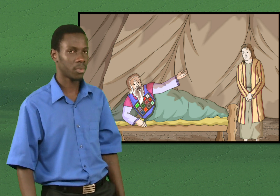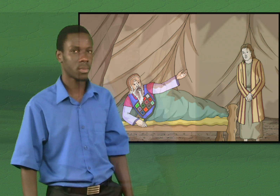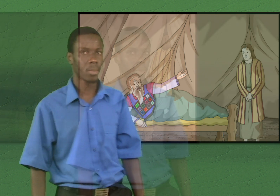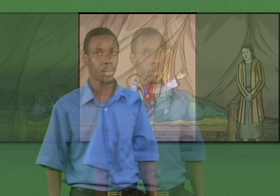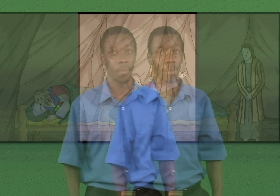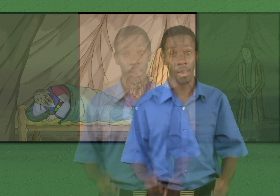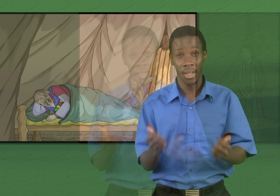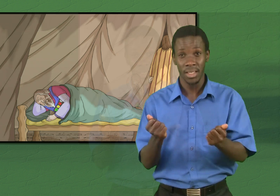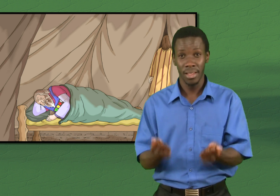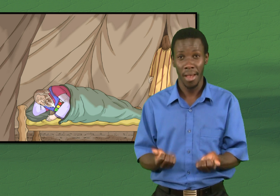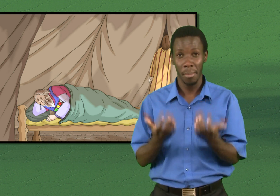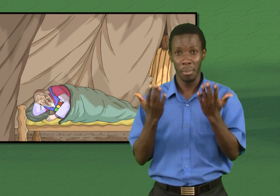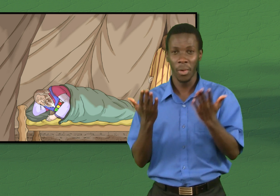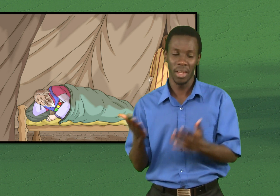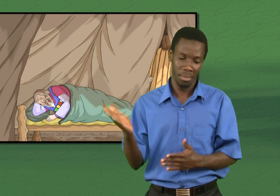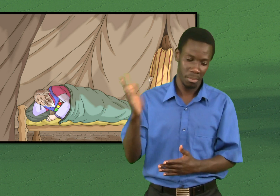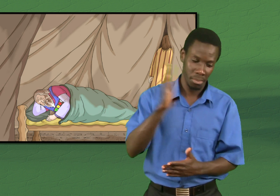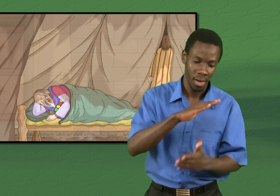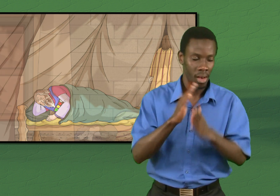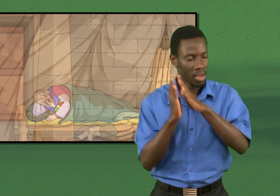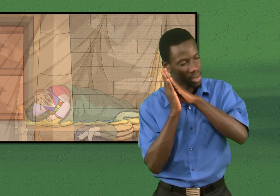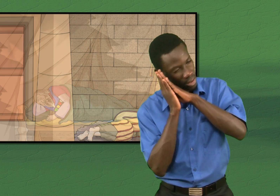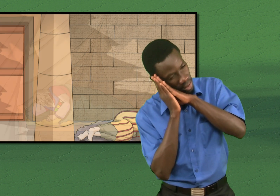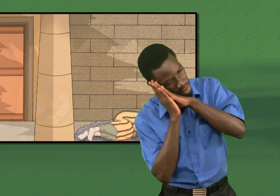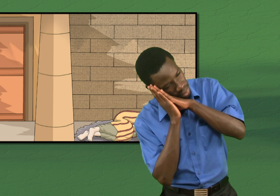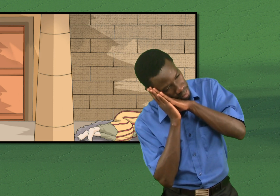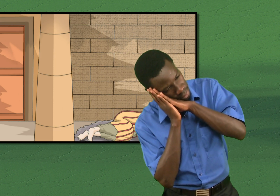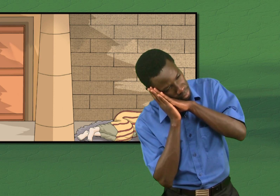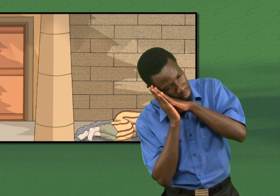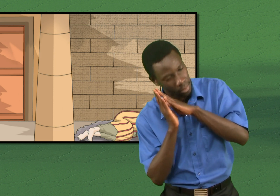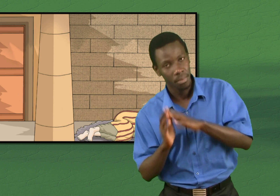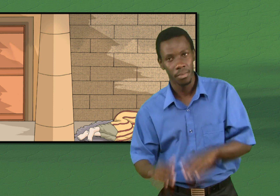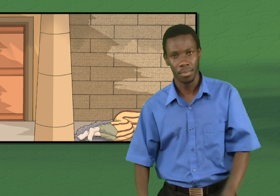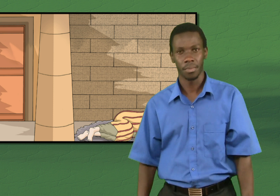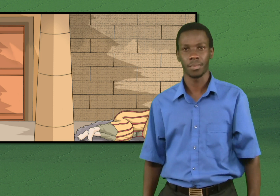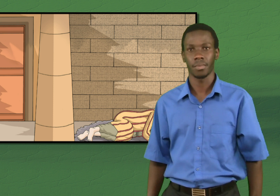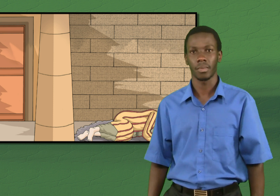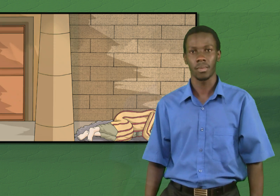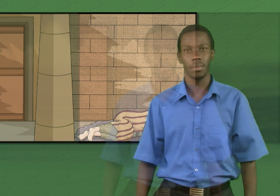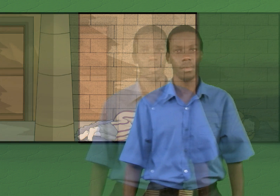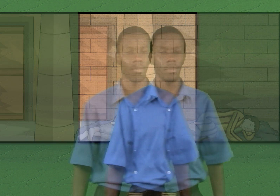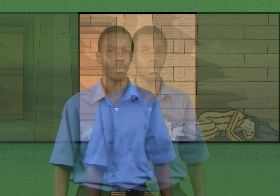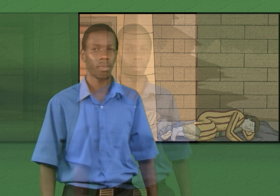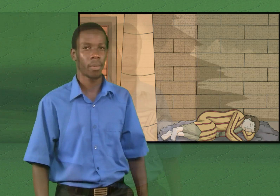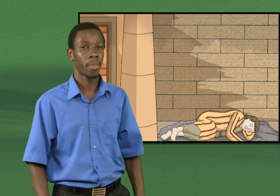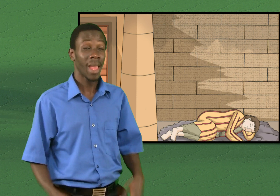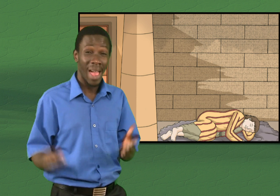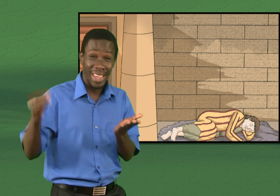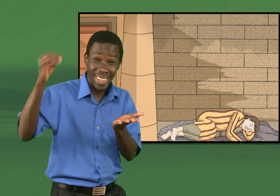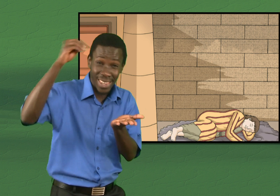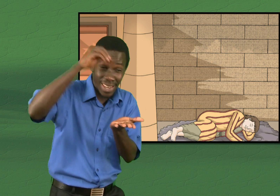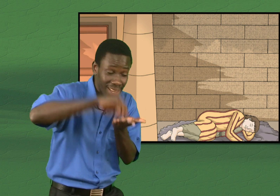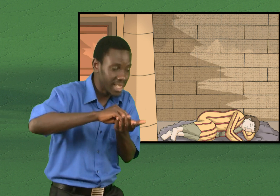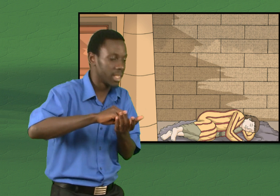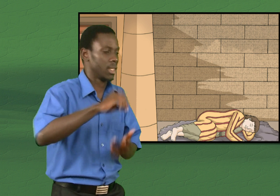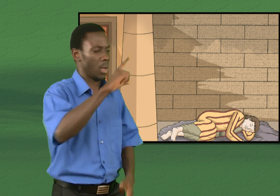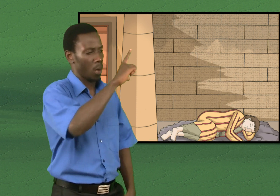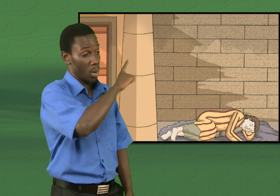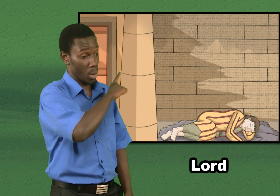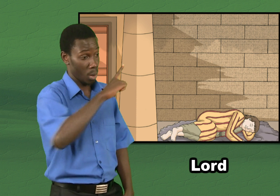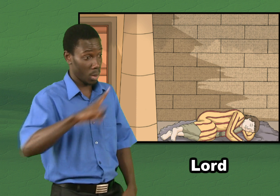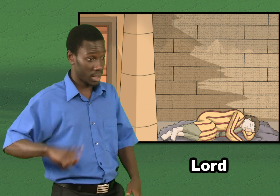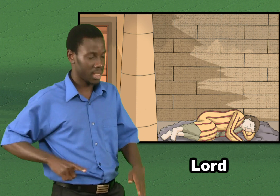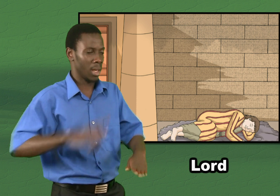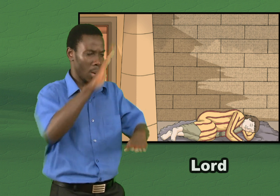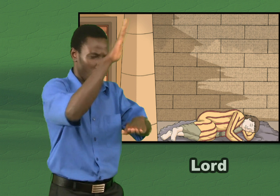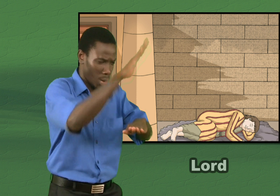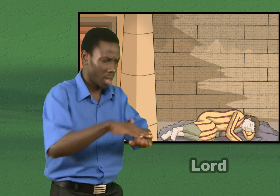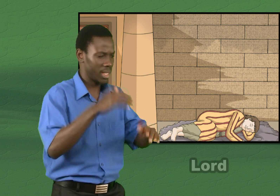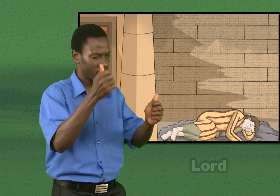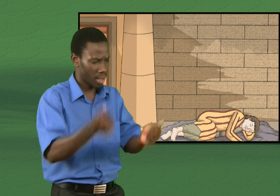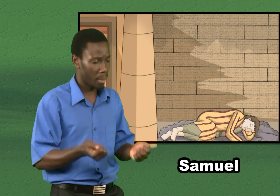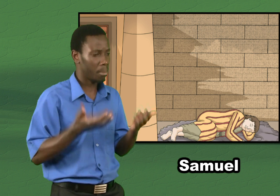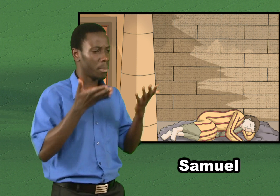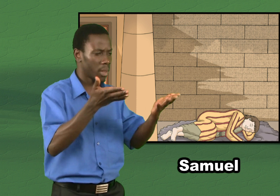So he went and lay down.